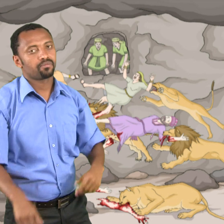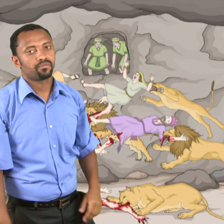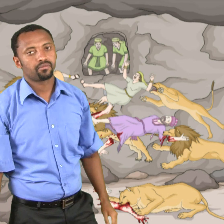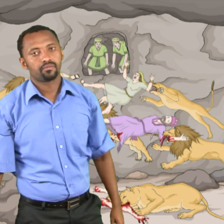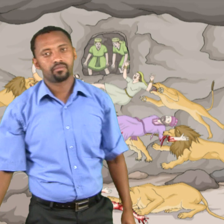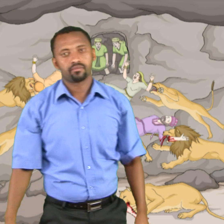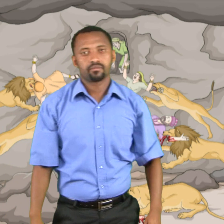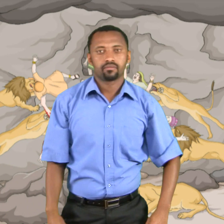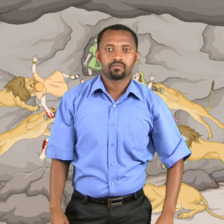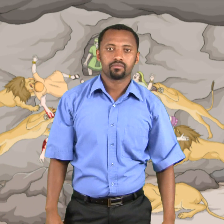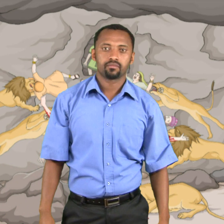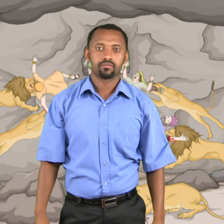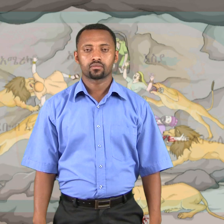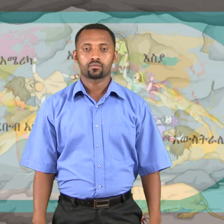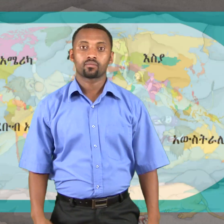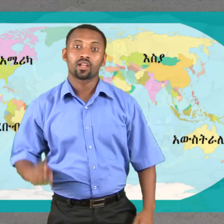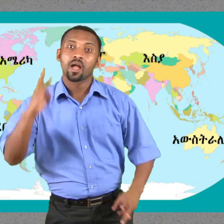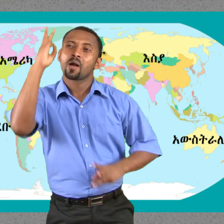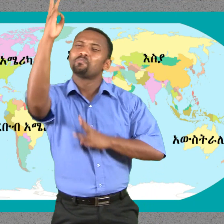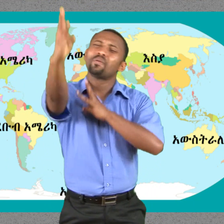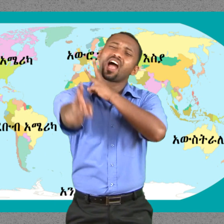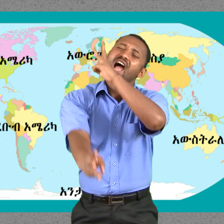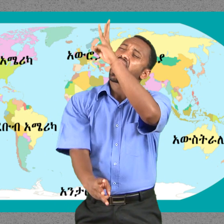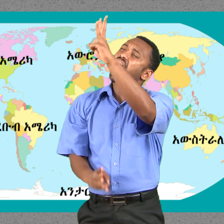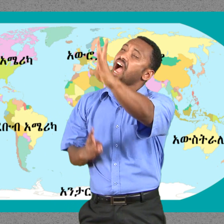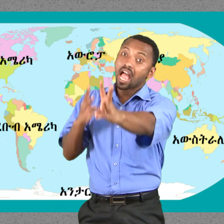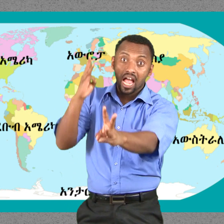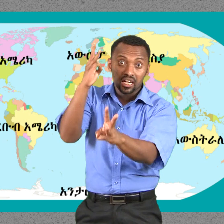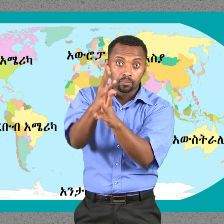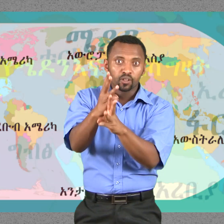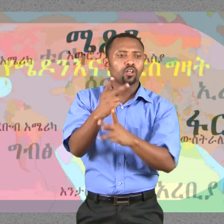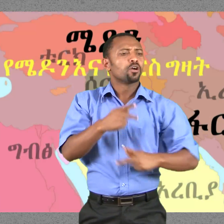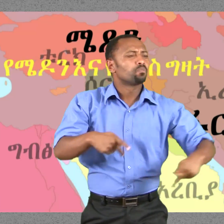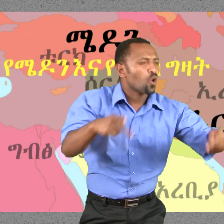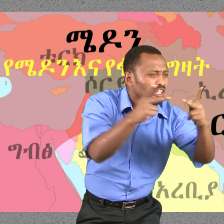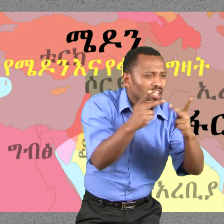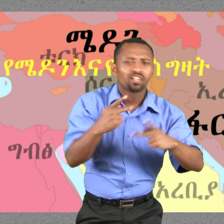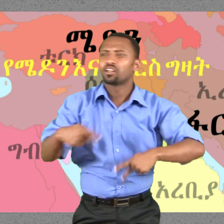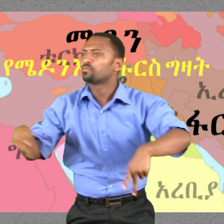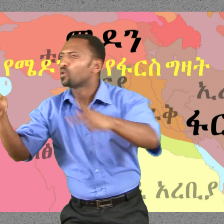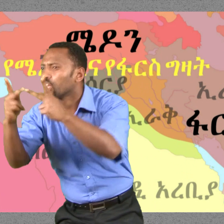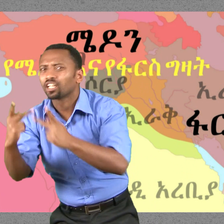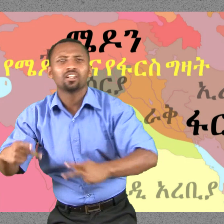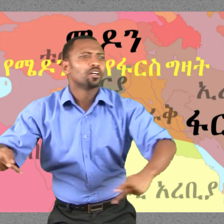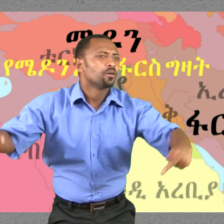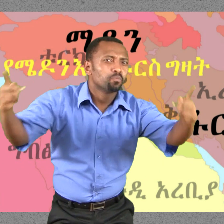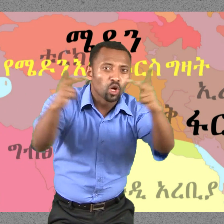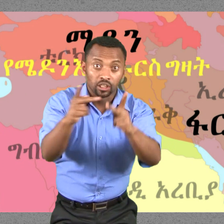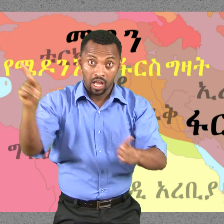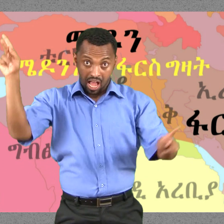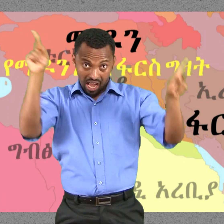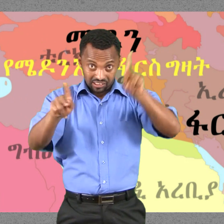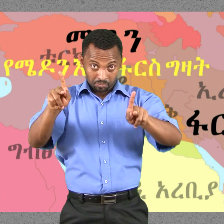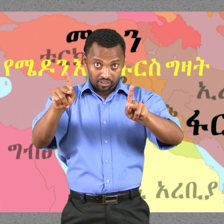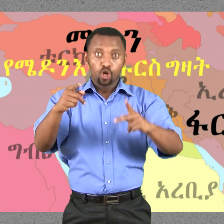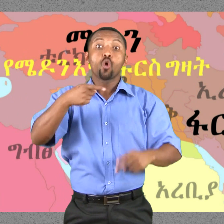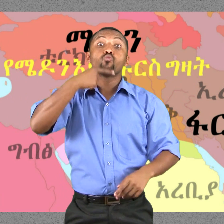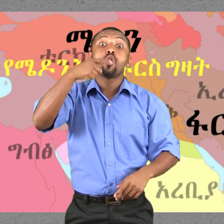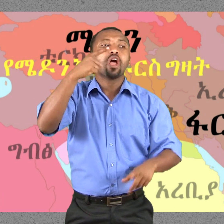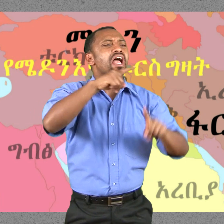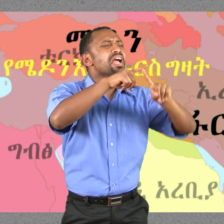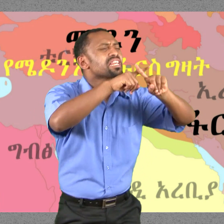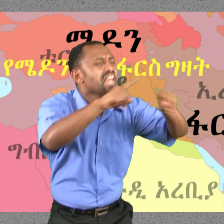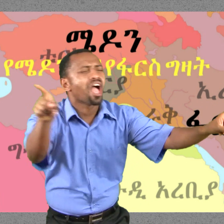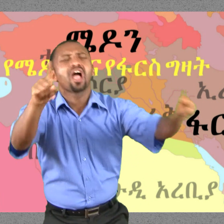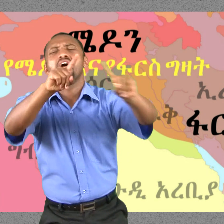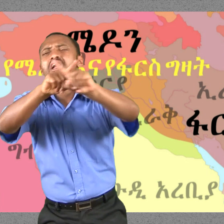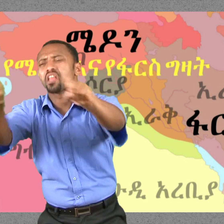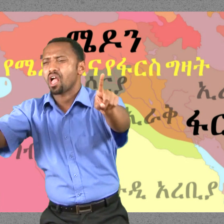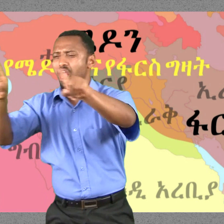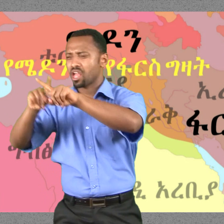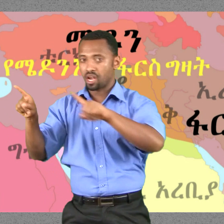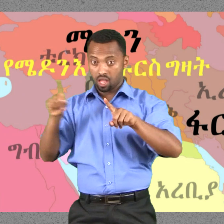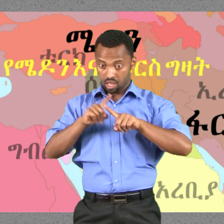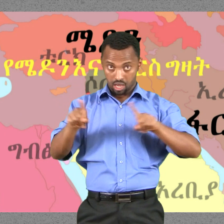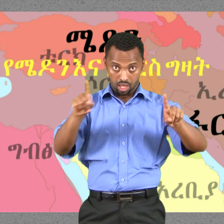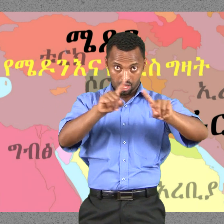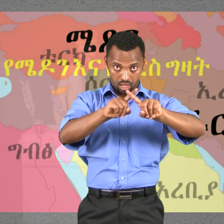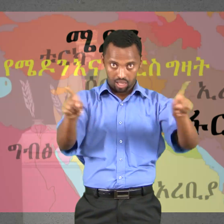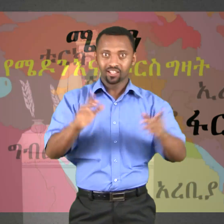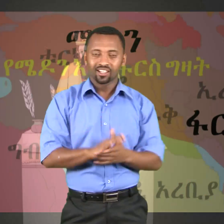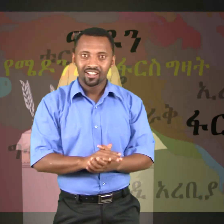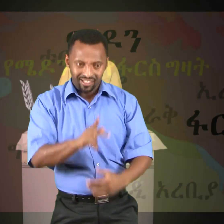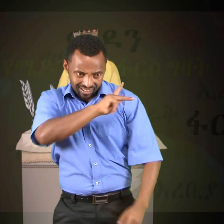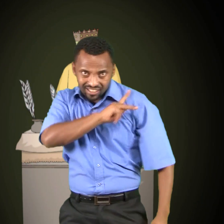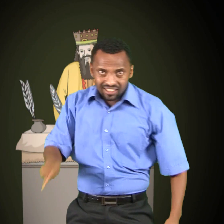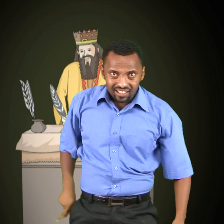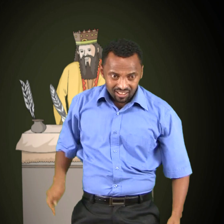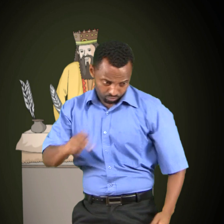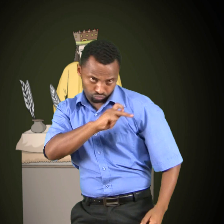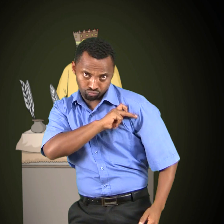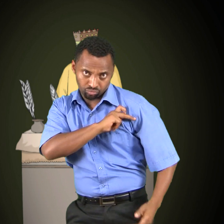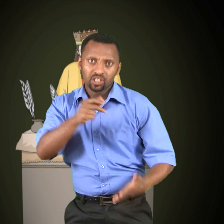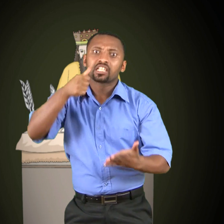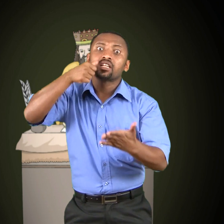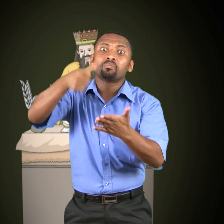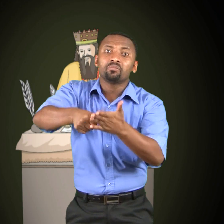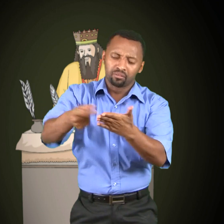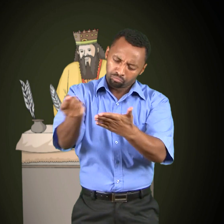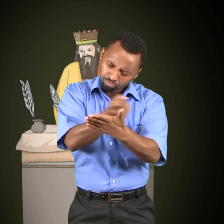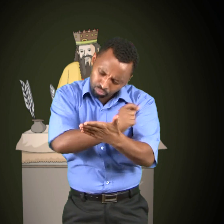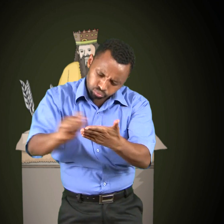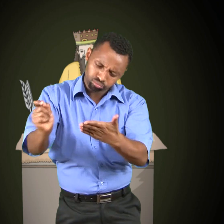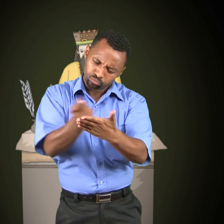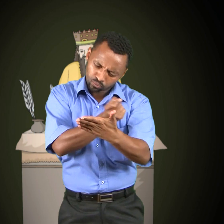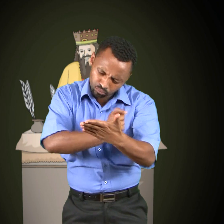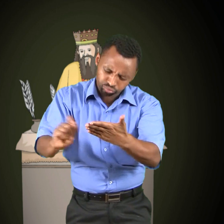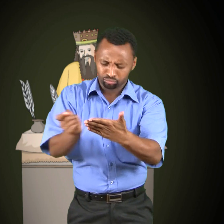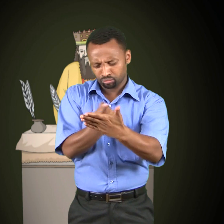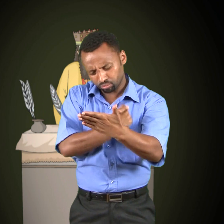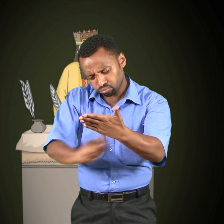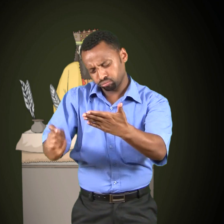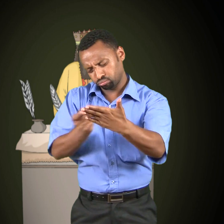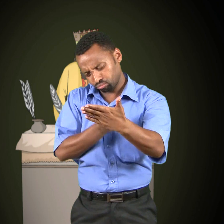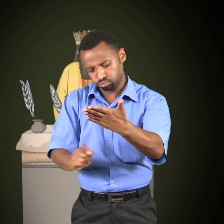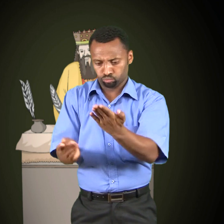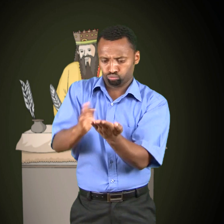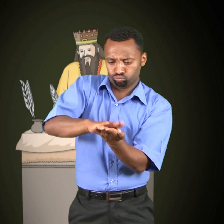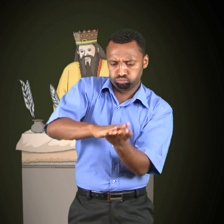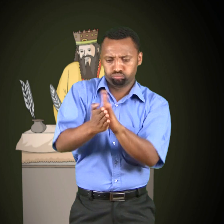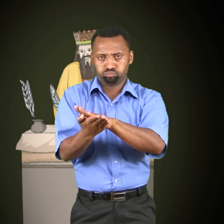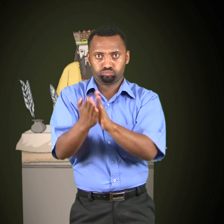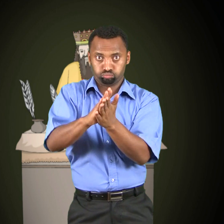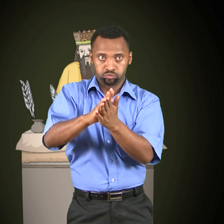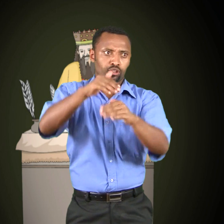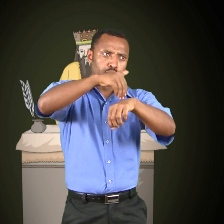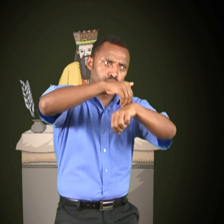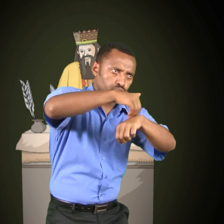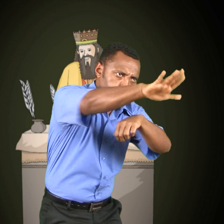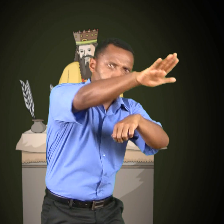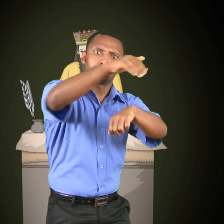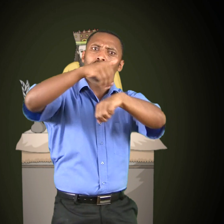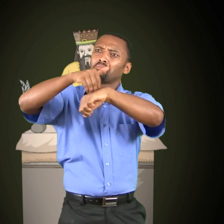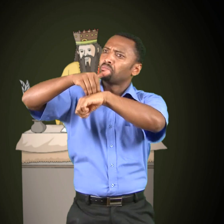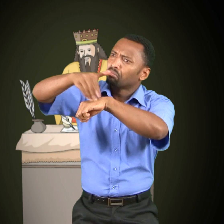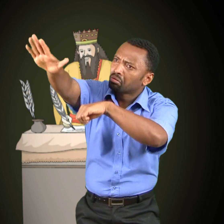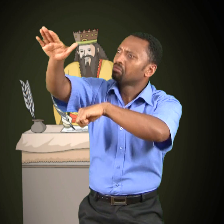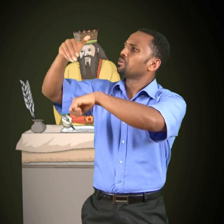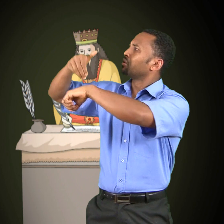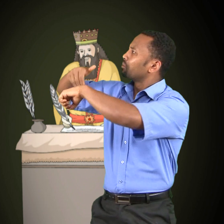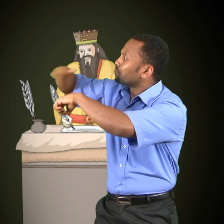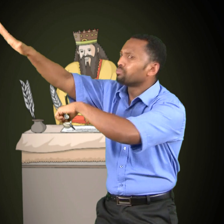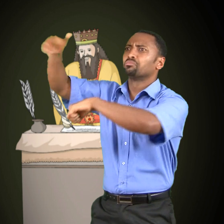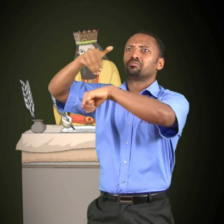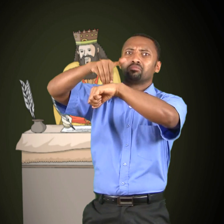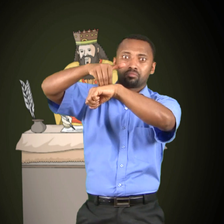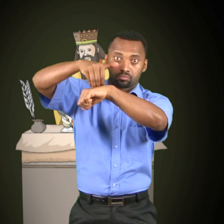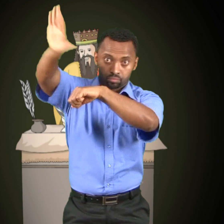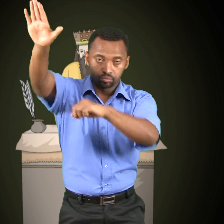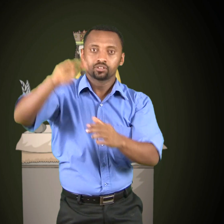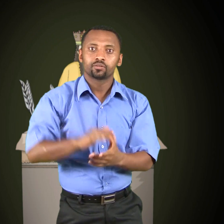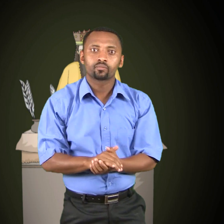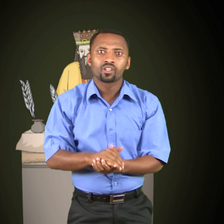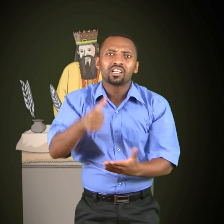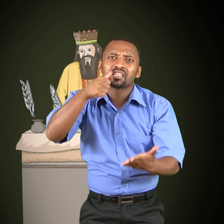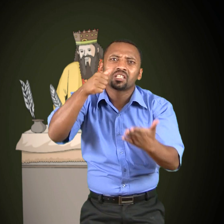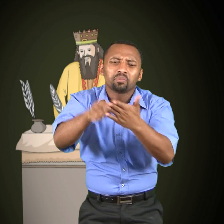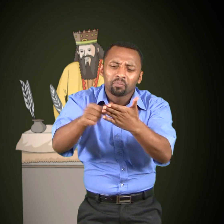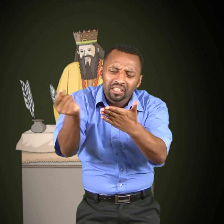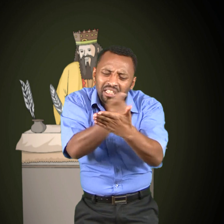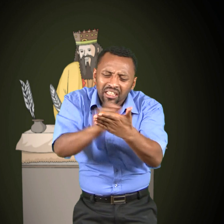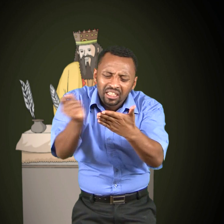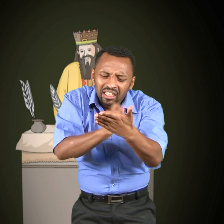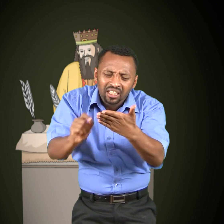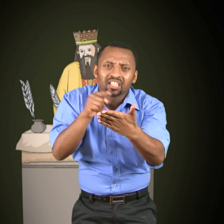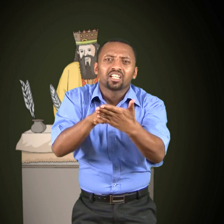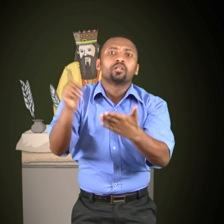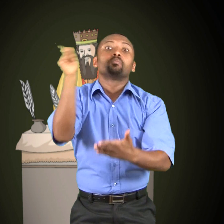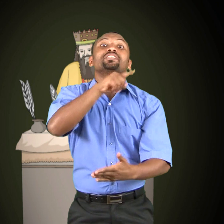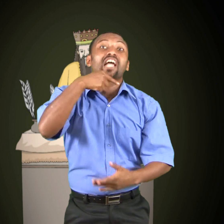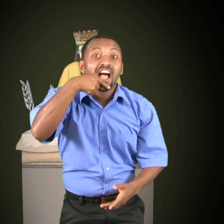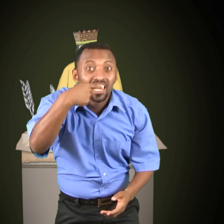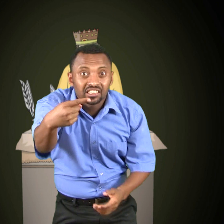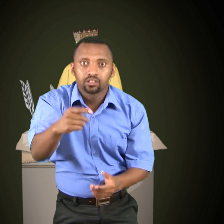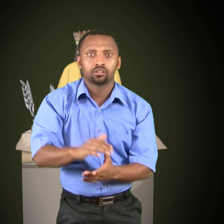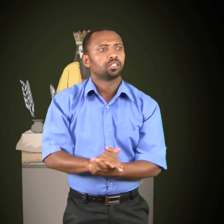Then King Darius wrote to the people of every nation and language throughout the land: “May your prosperity abound.